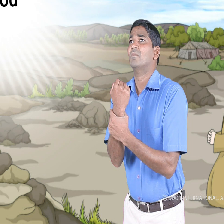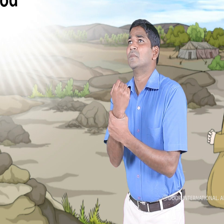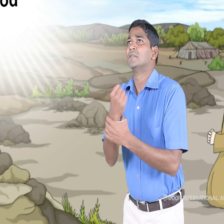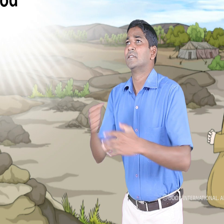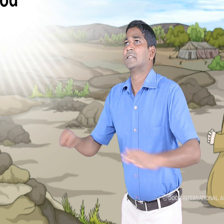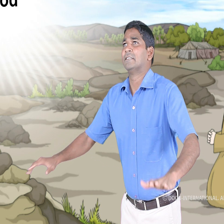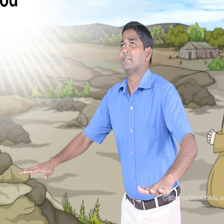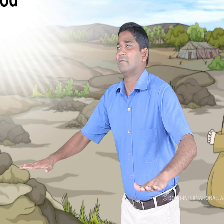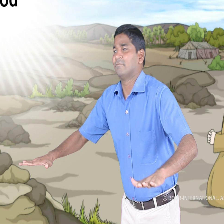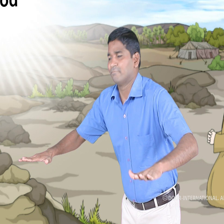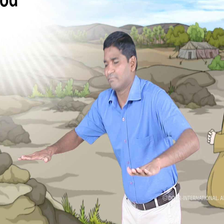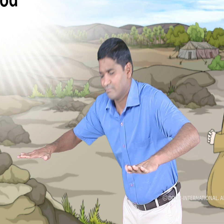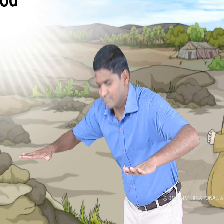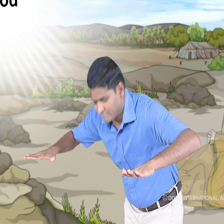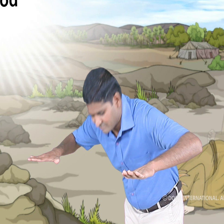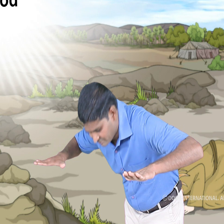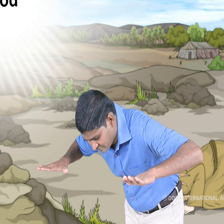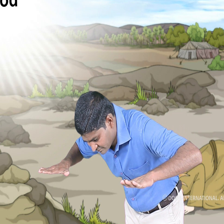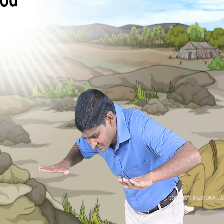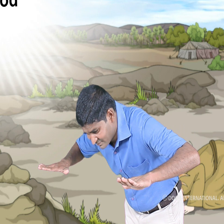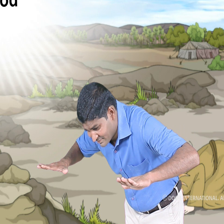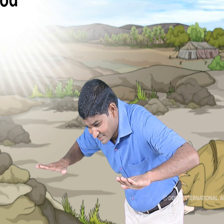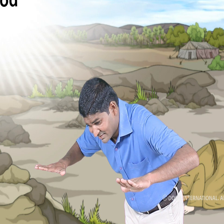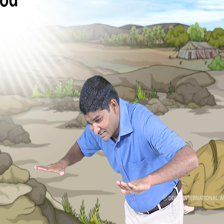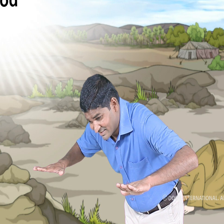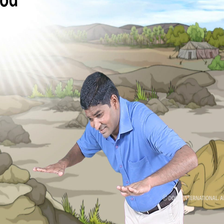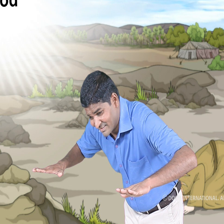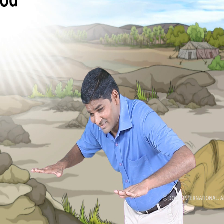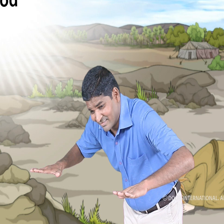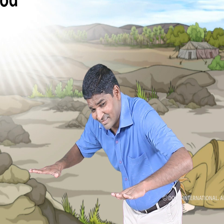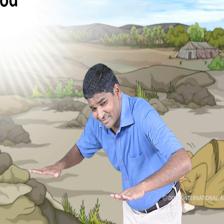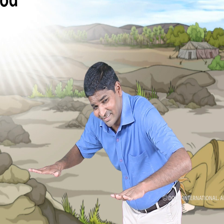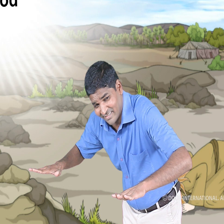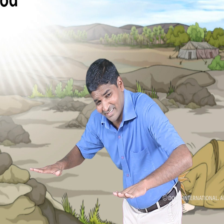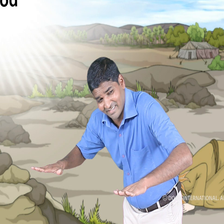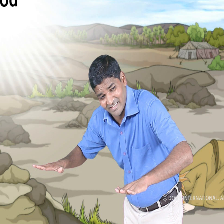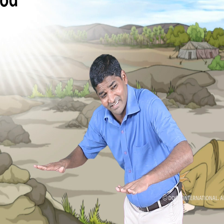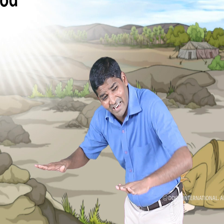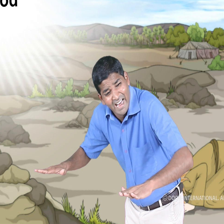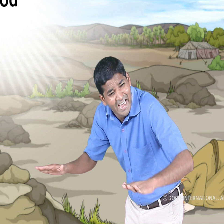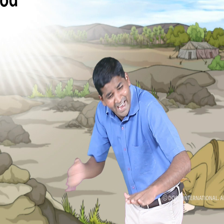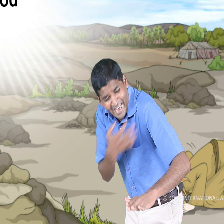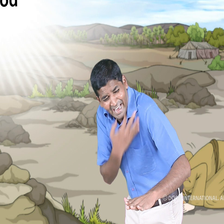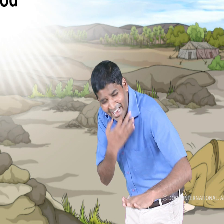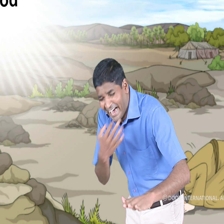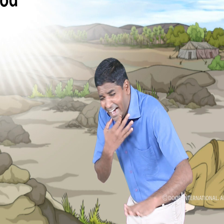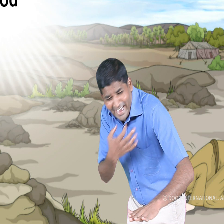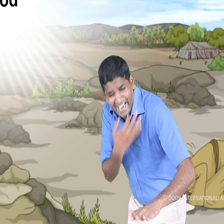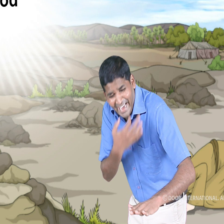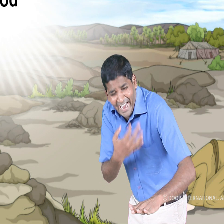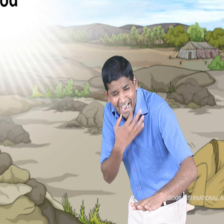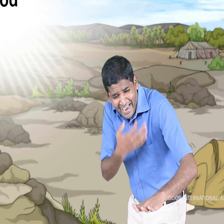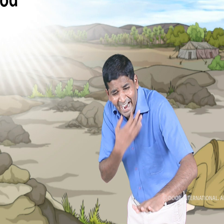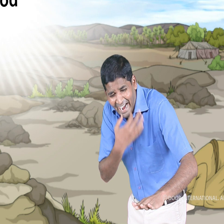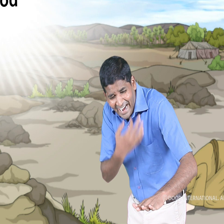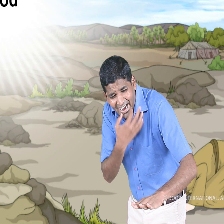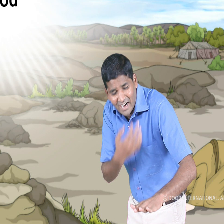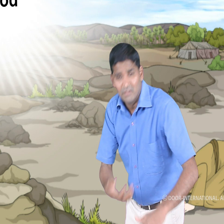Abraham fell facedown.